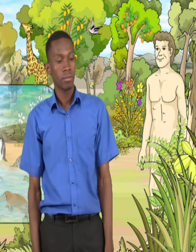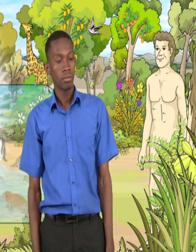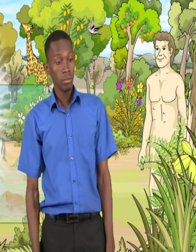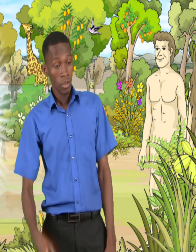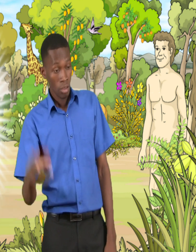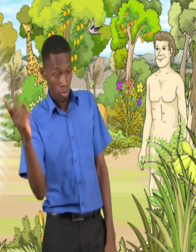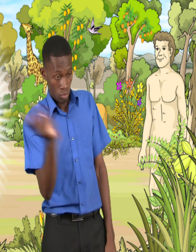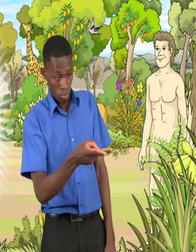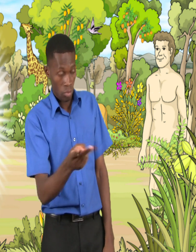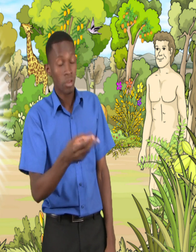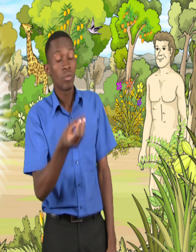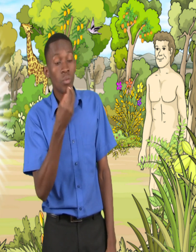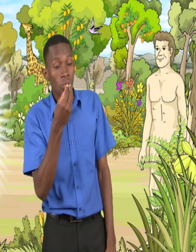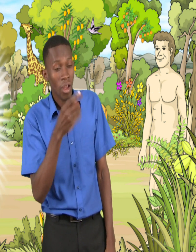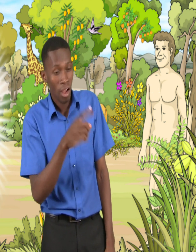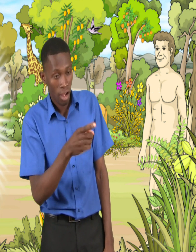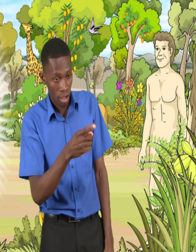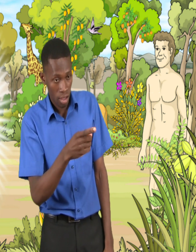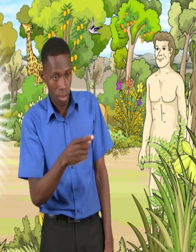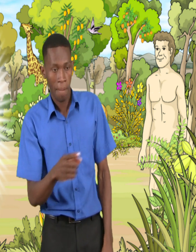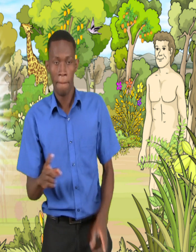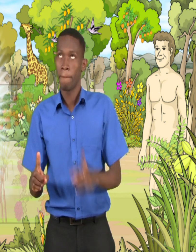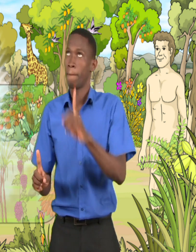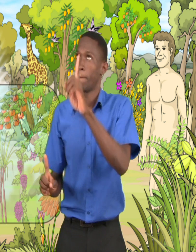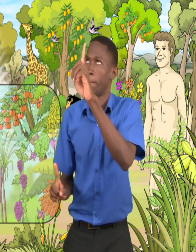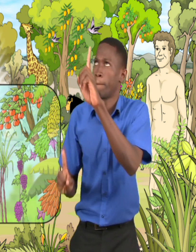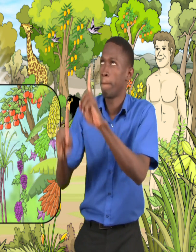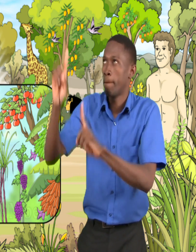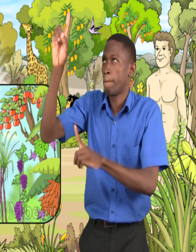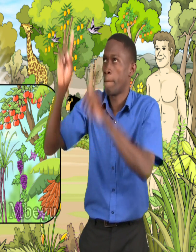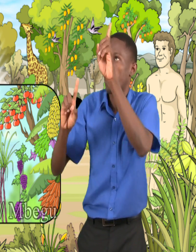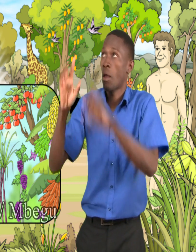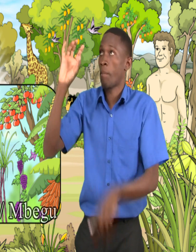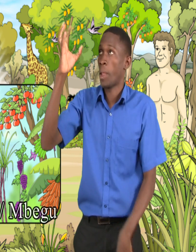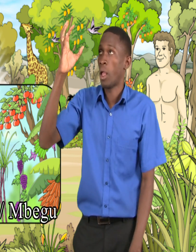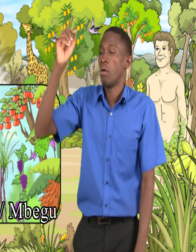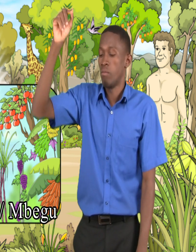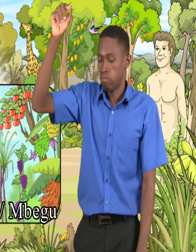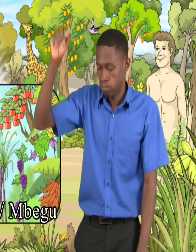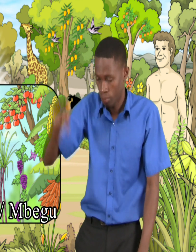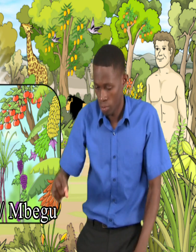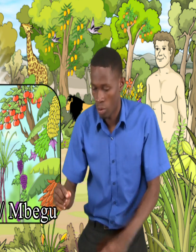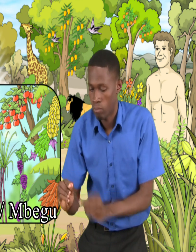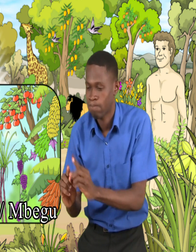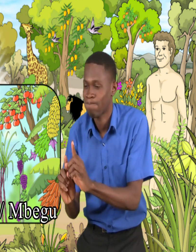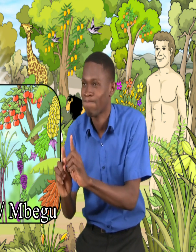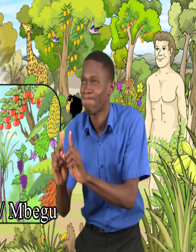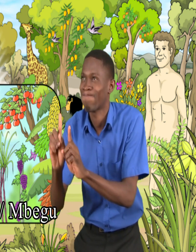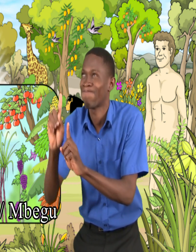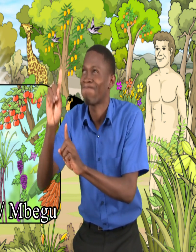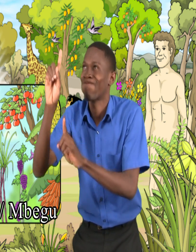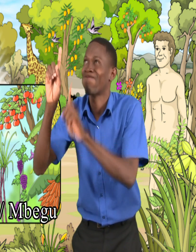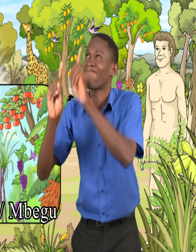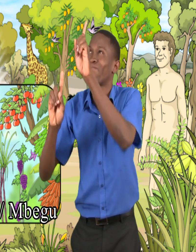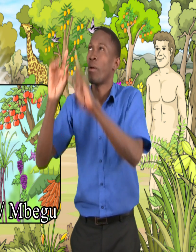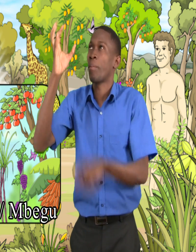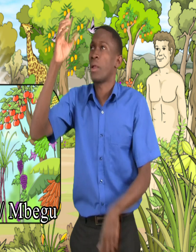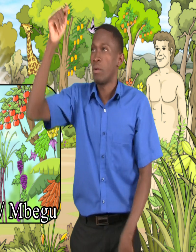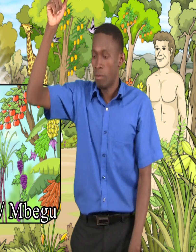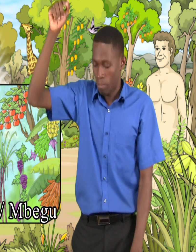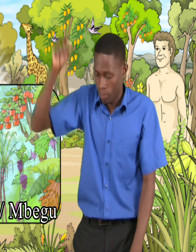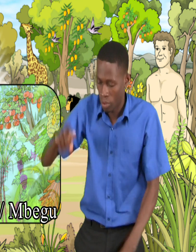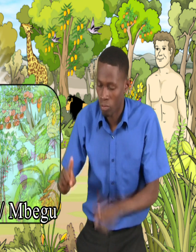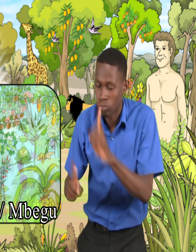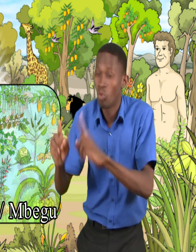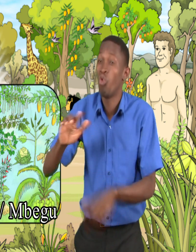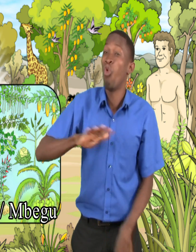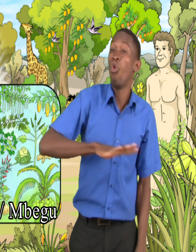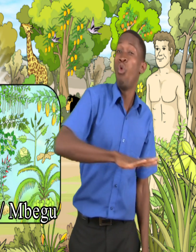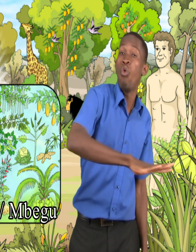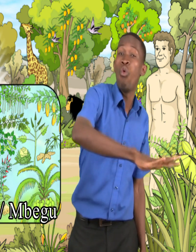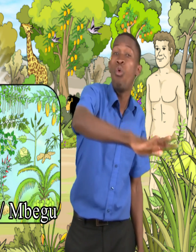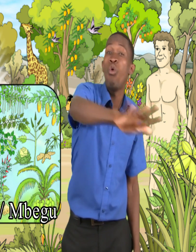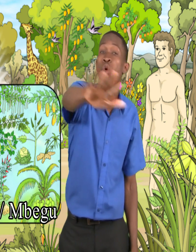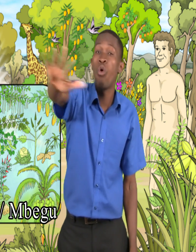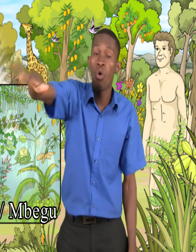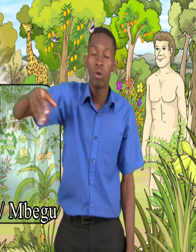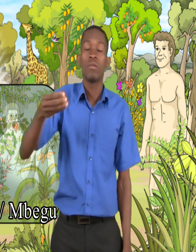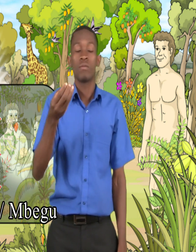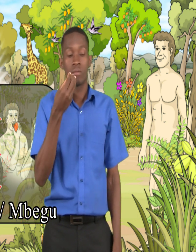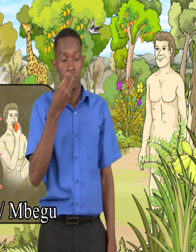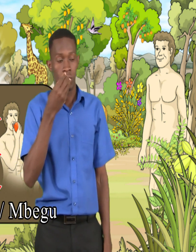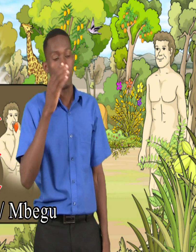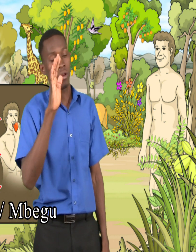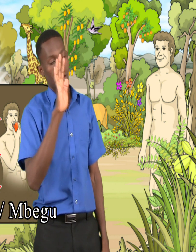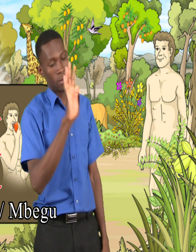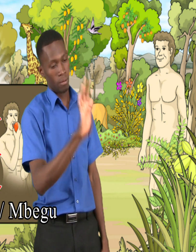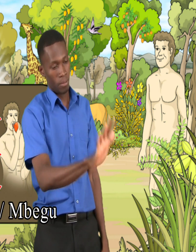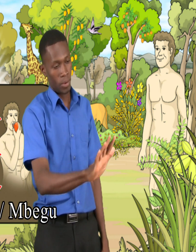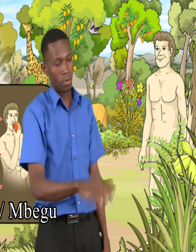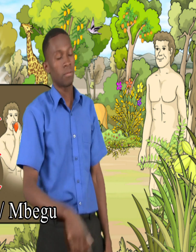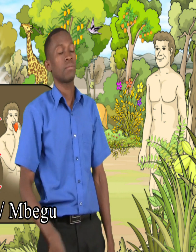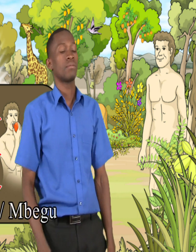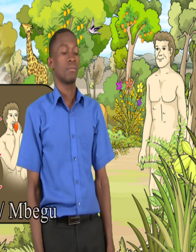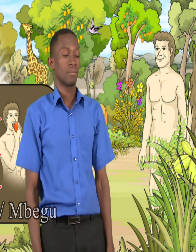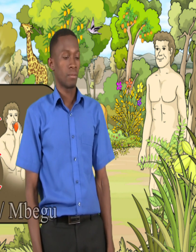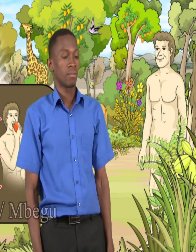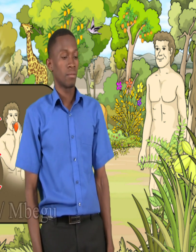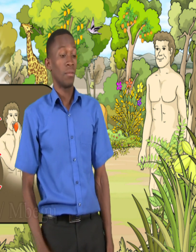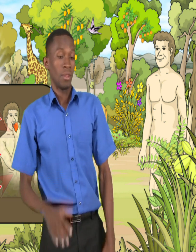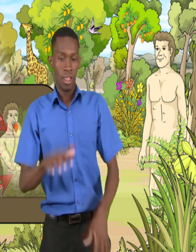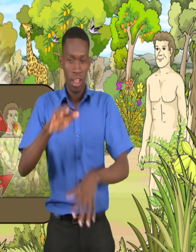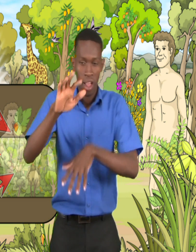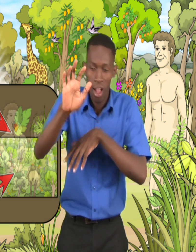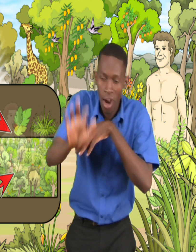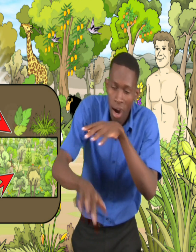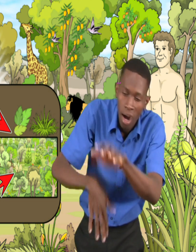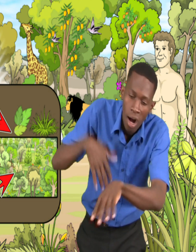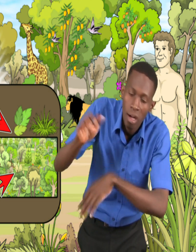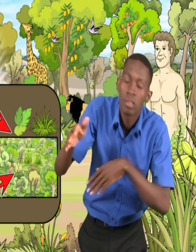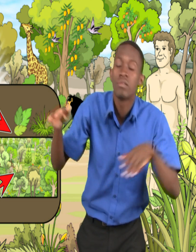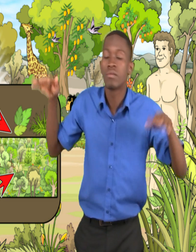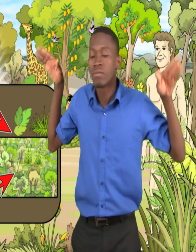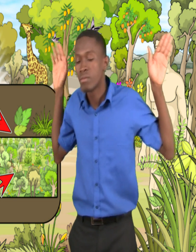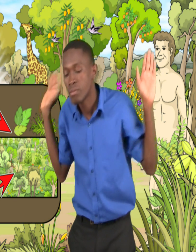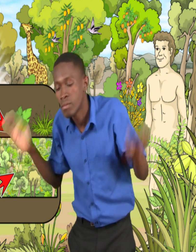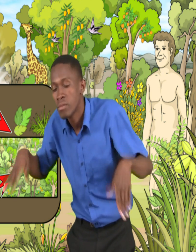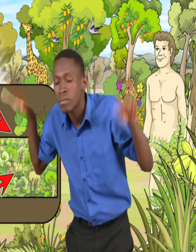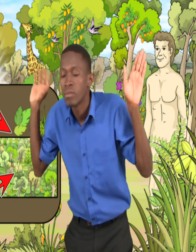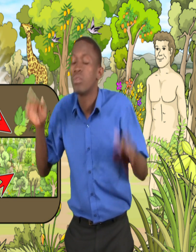Then God said, “Behold, I have given you every seed-bearing plant on the face of all the earth, and every tree whose fruit contains seed. They will be yours for food.